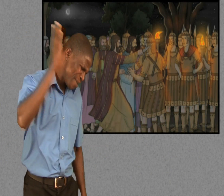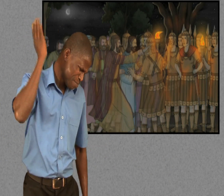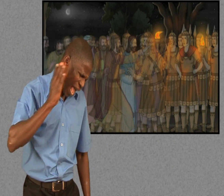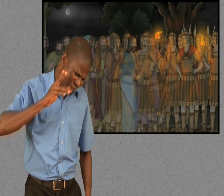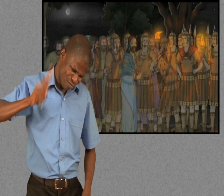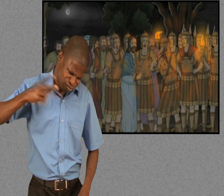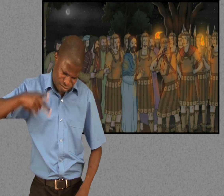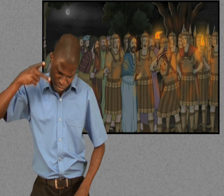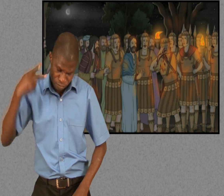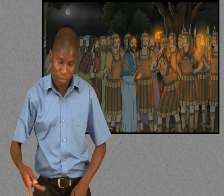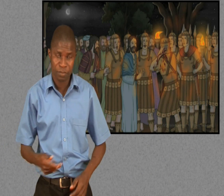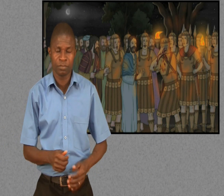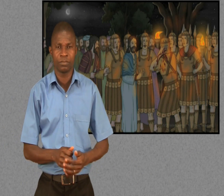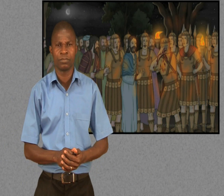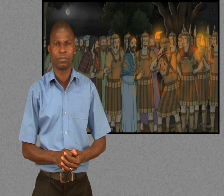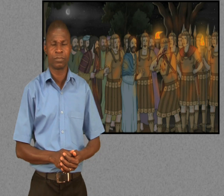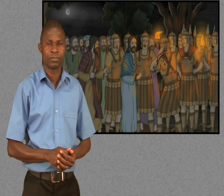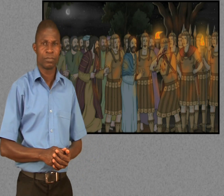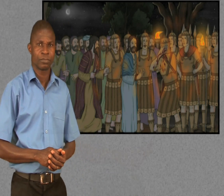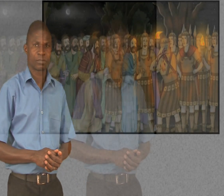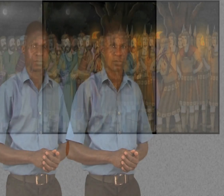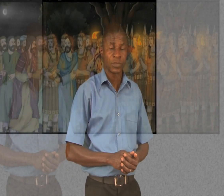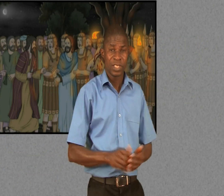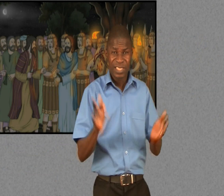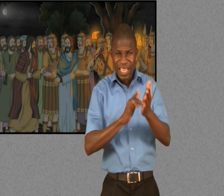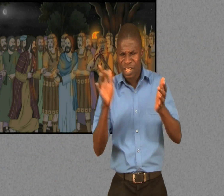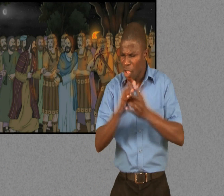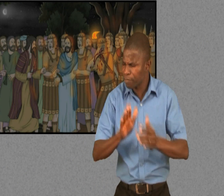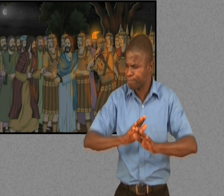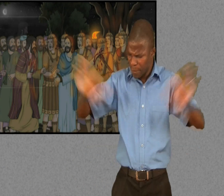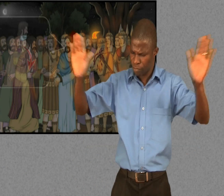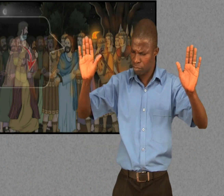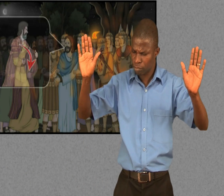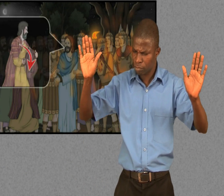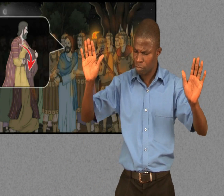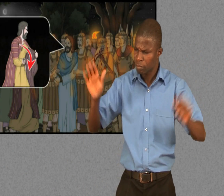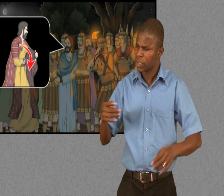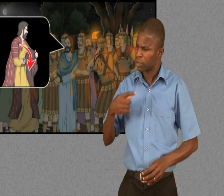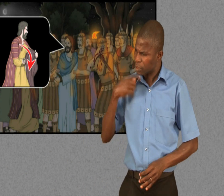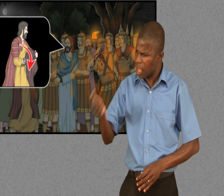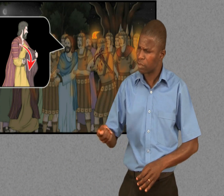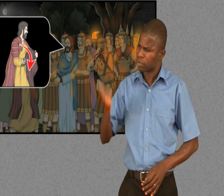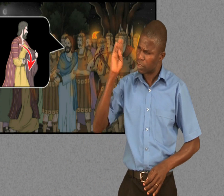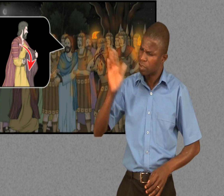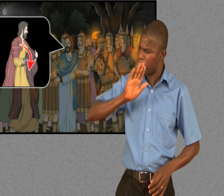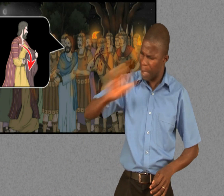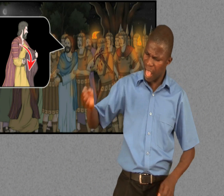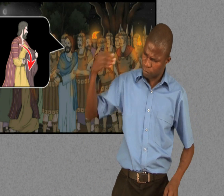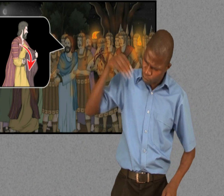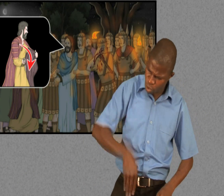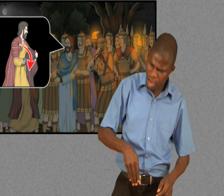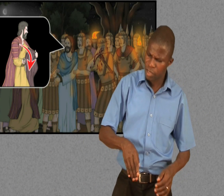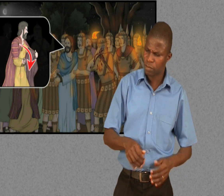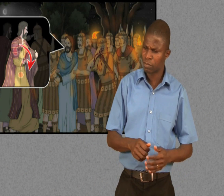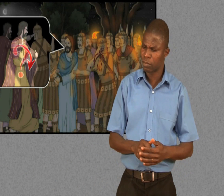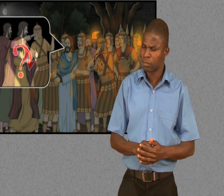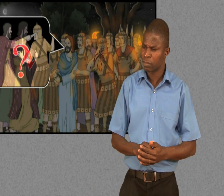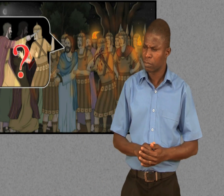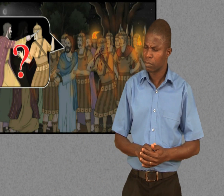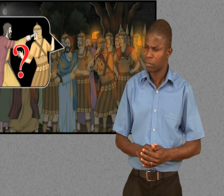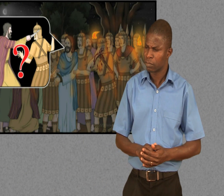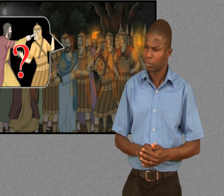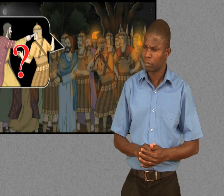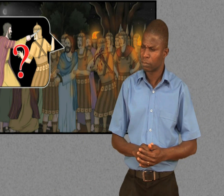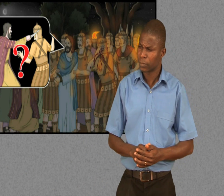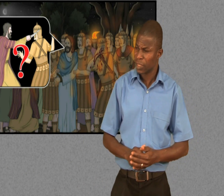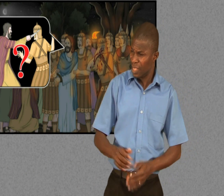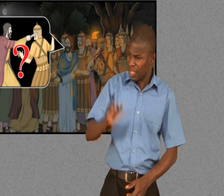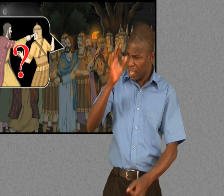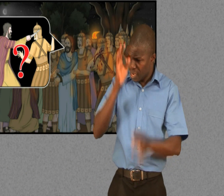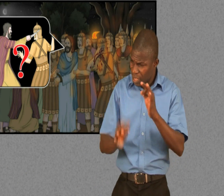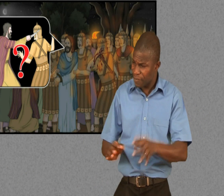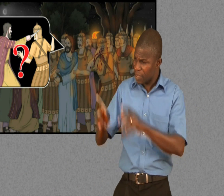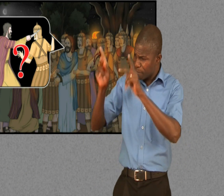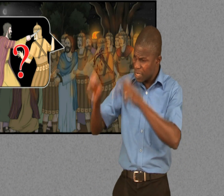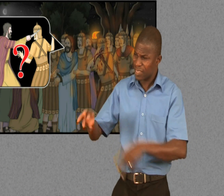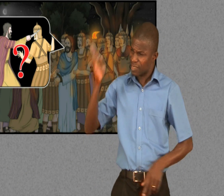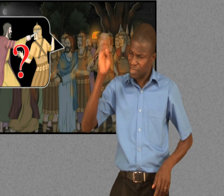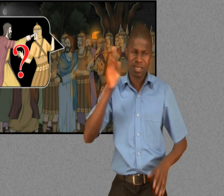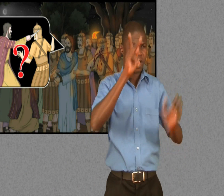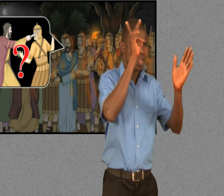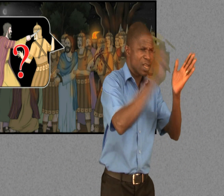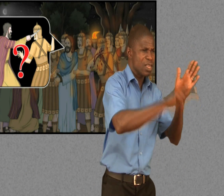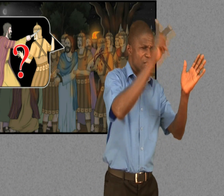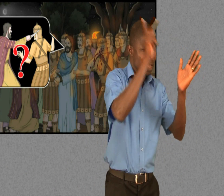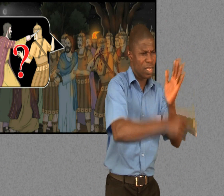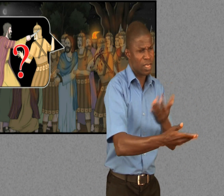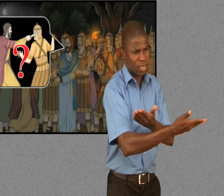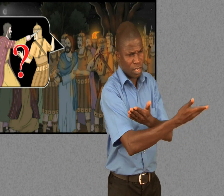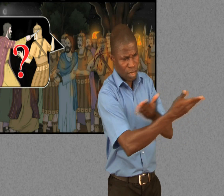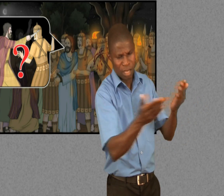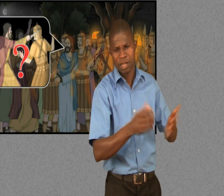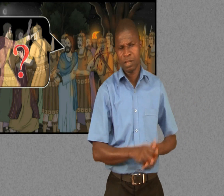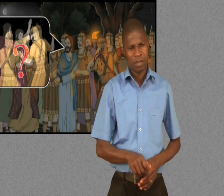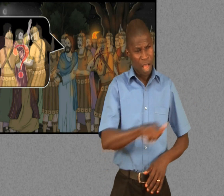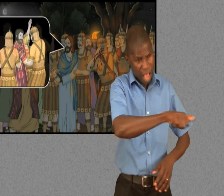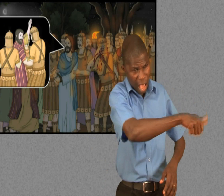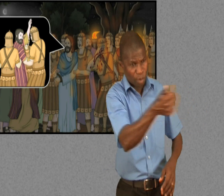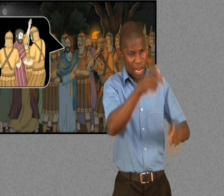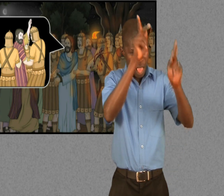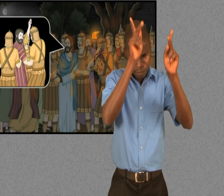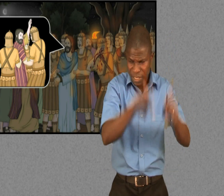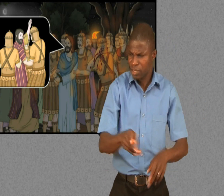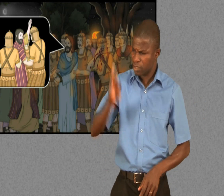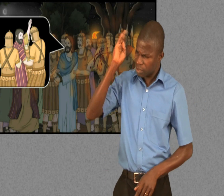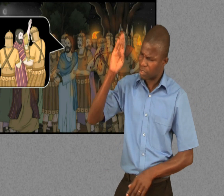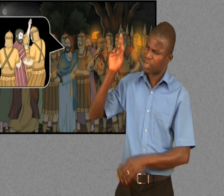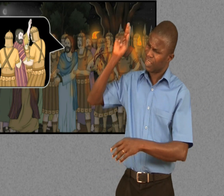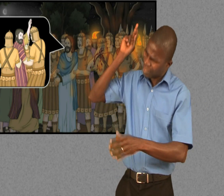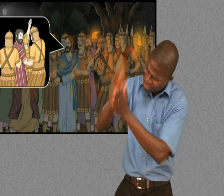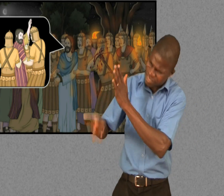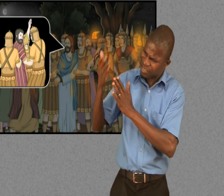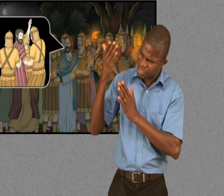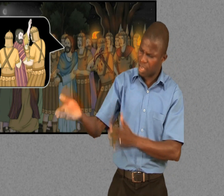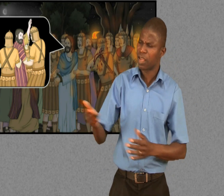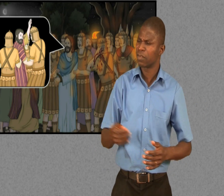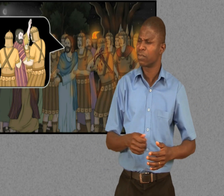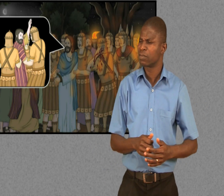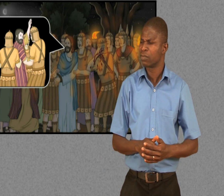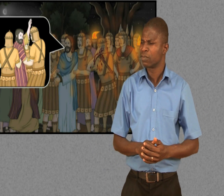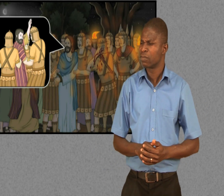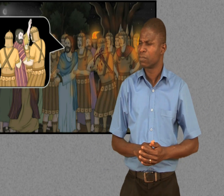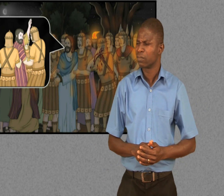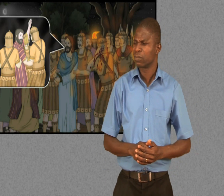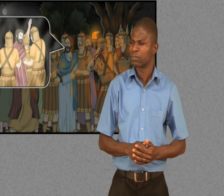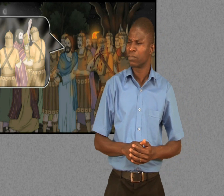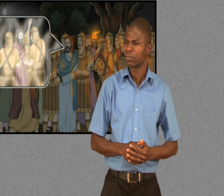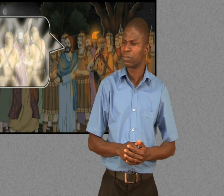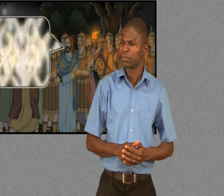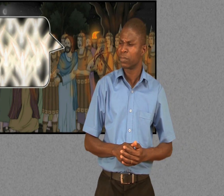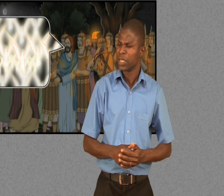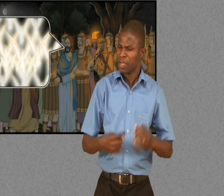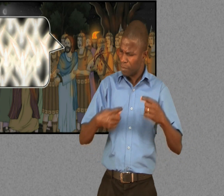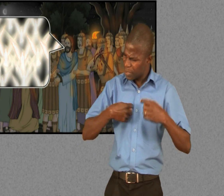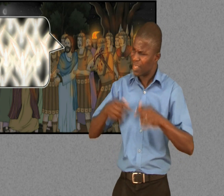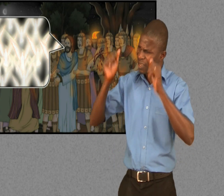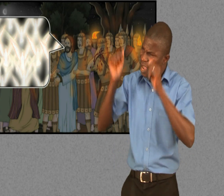“Put your sword back in its place,” Jesus said to him. “For all who draw the sword will die by the sword.